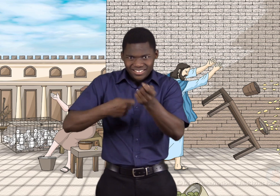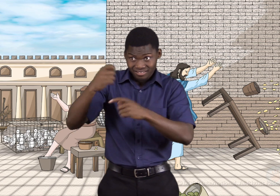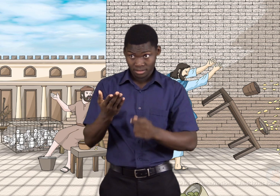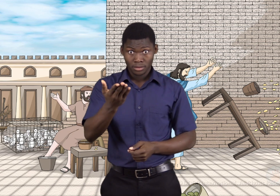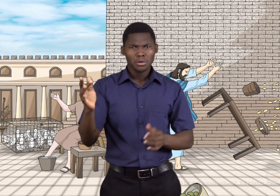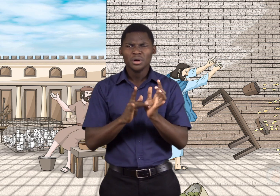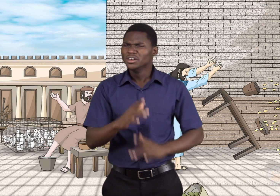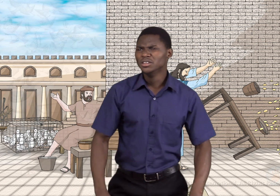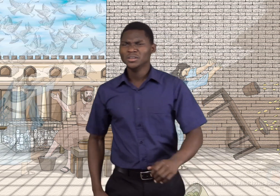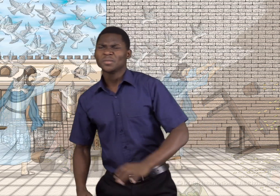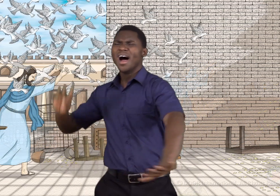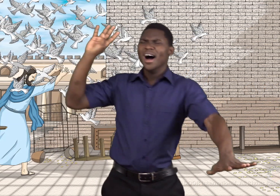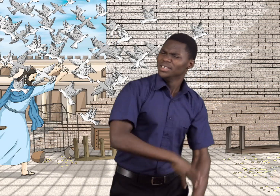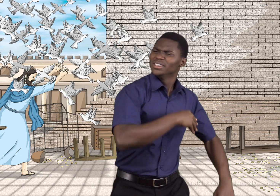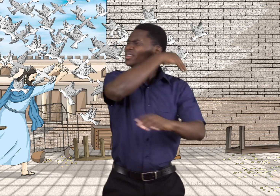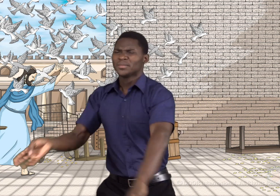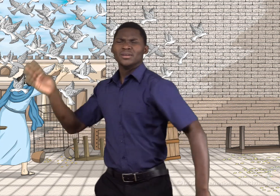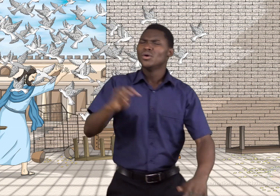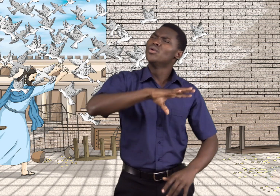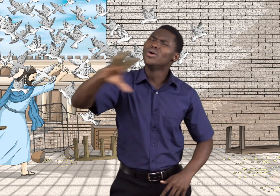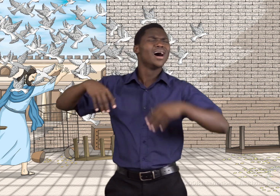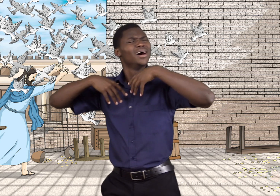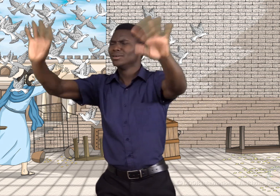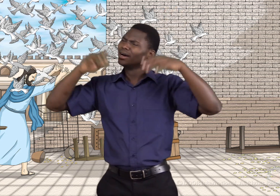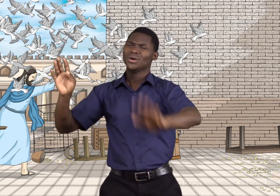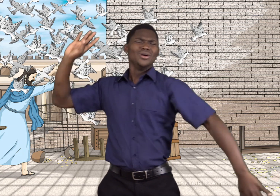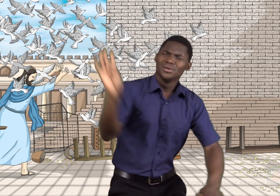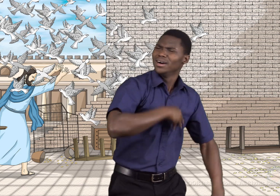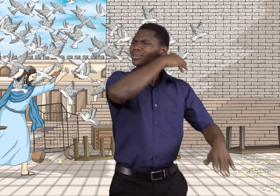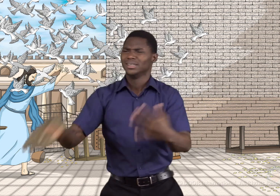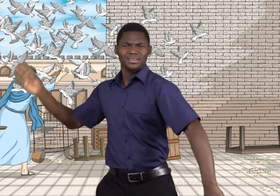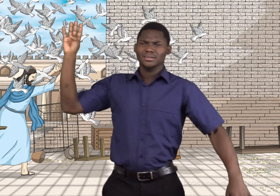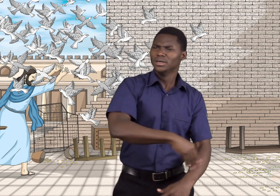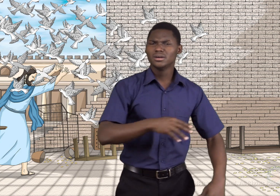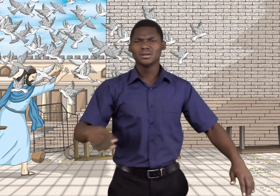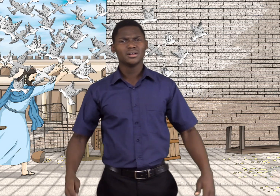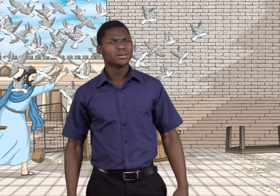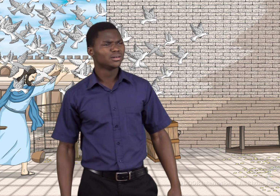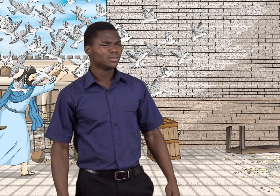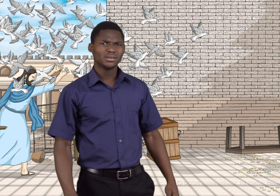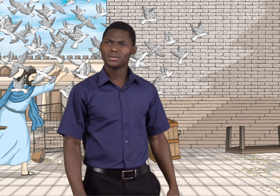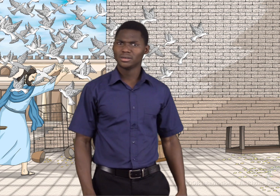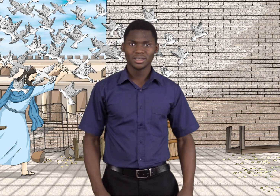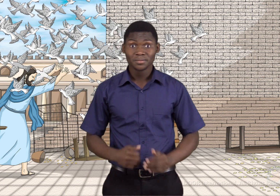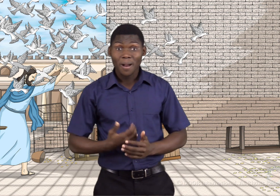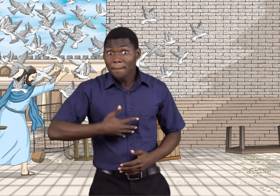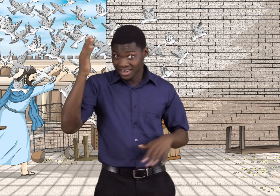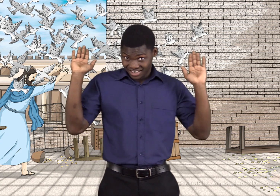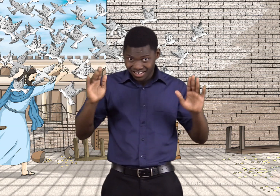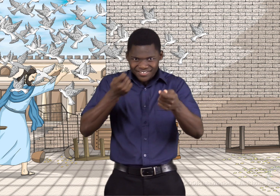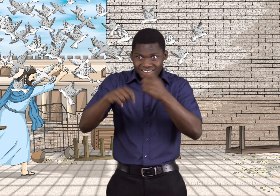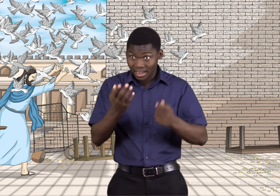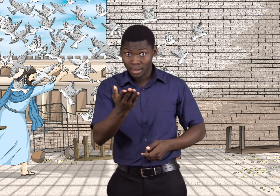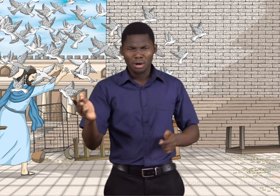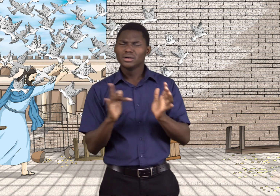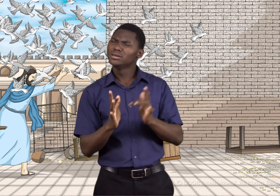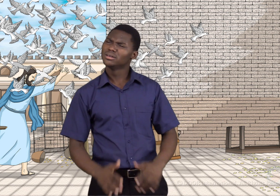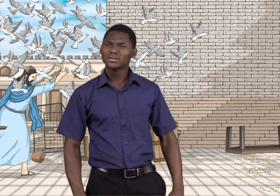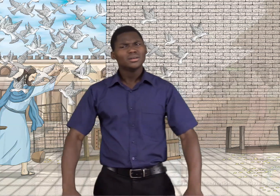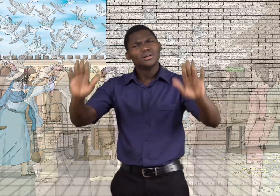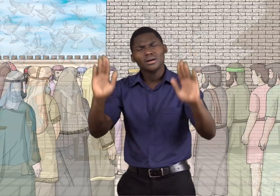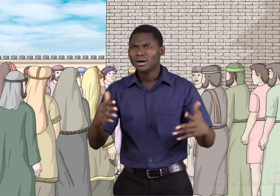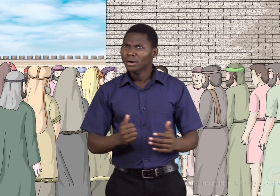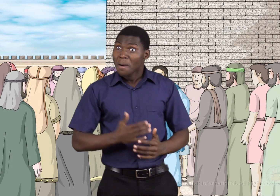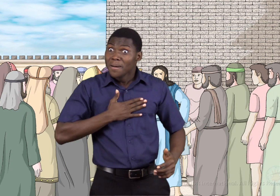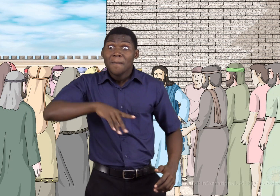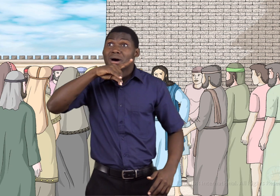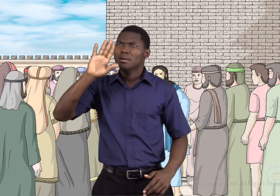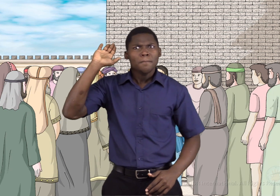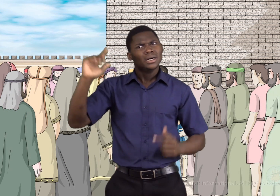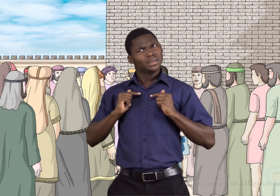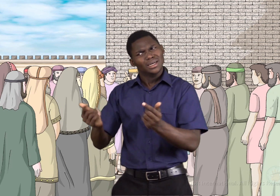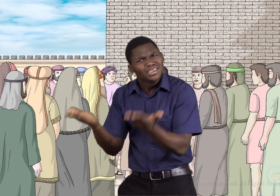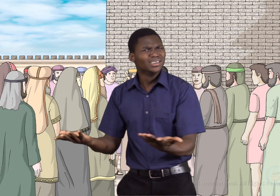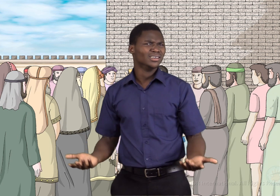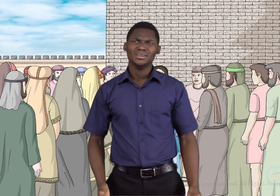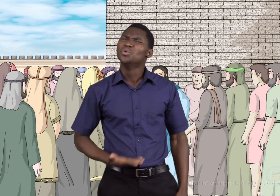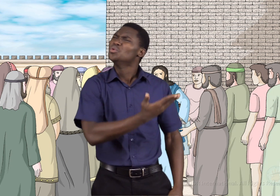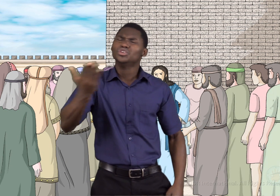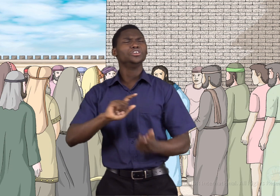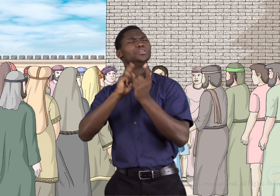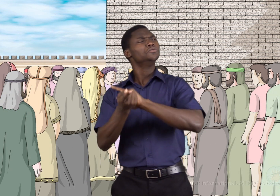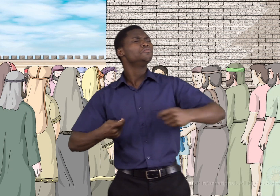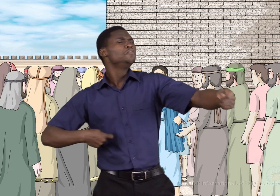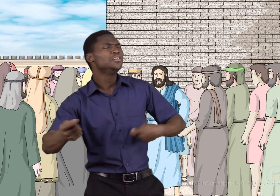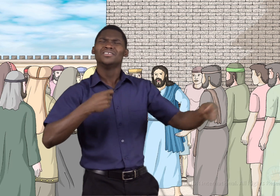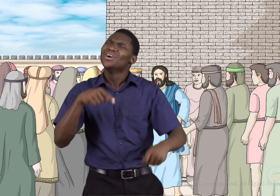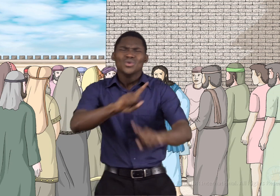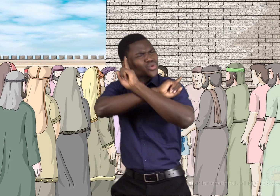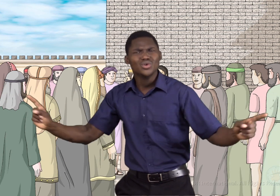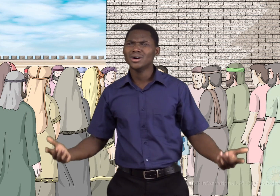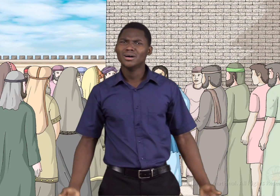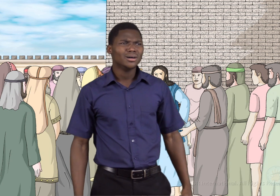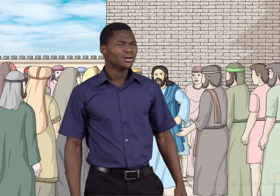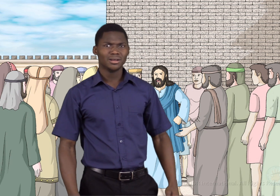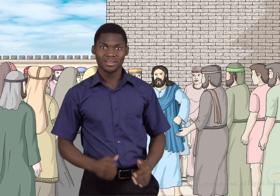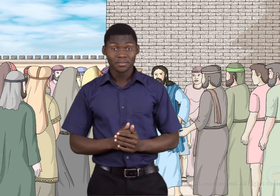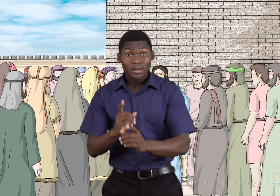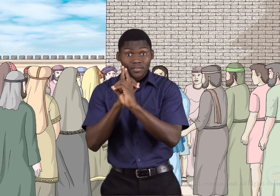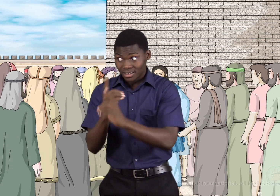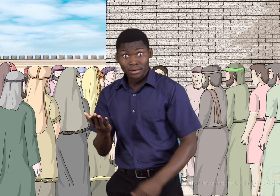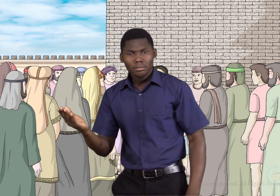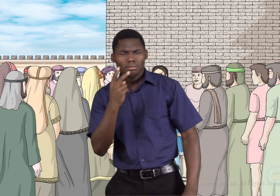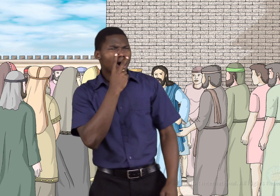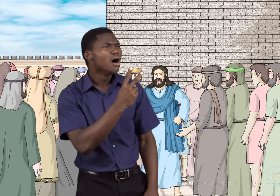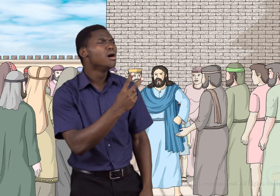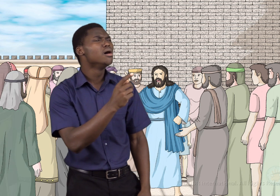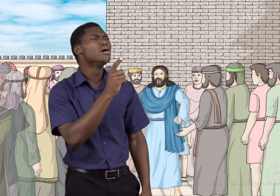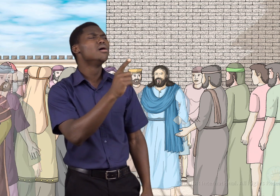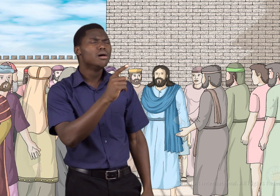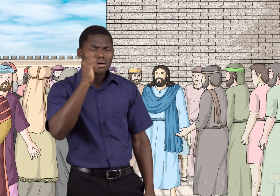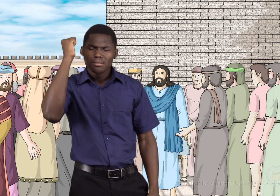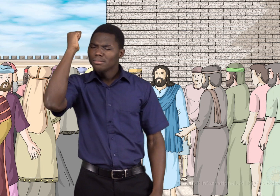To those selling doves He said, “Get these out of here! How dare you turn My Father’s house into a marketplace!” His disciples remembered that it is written: “Zeal for Your house will consume Me.”